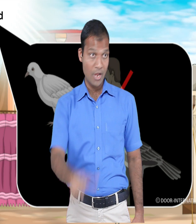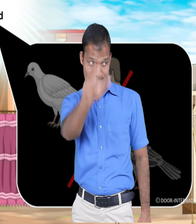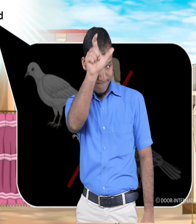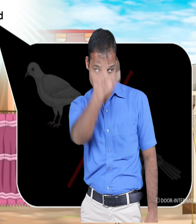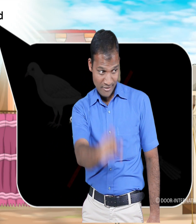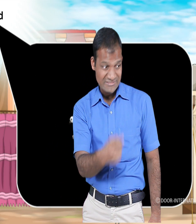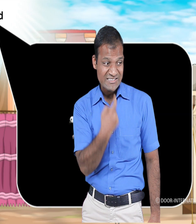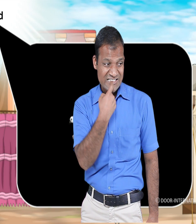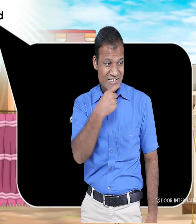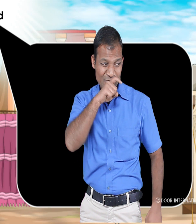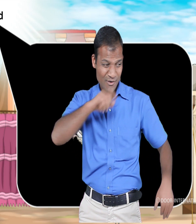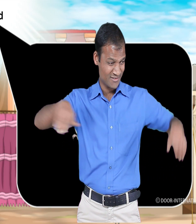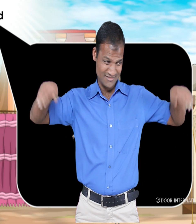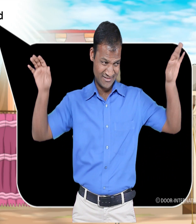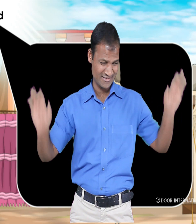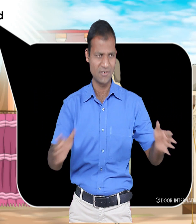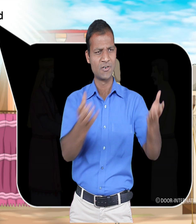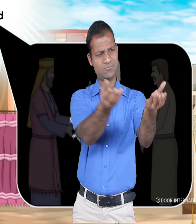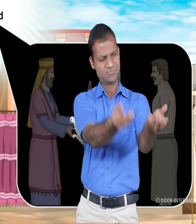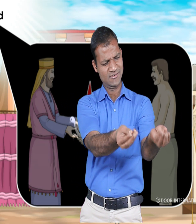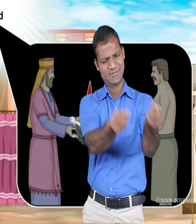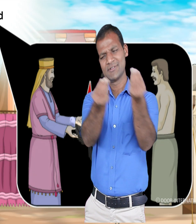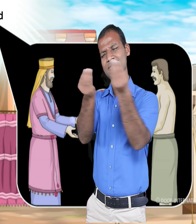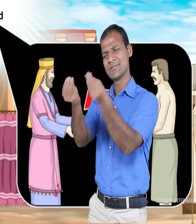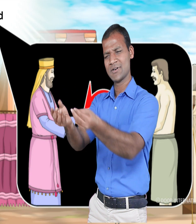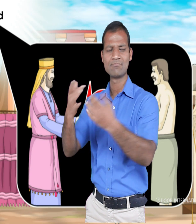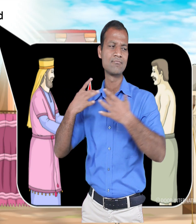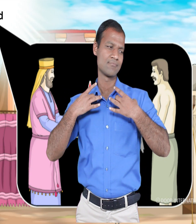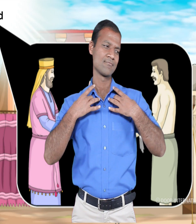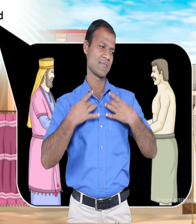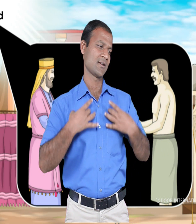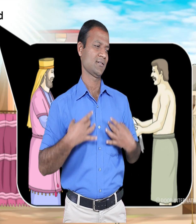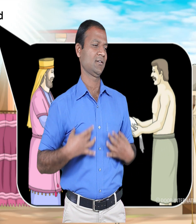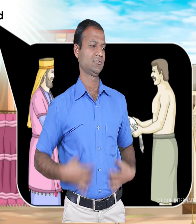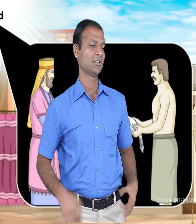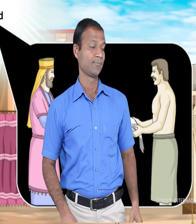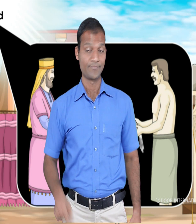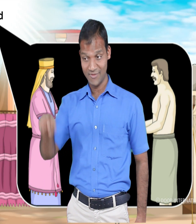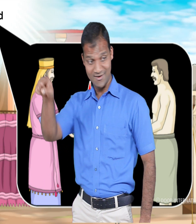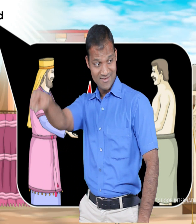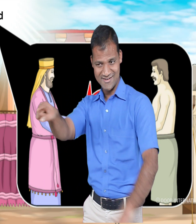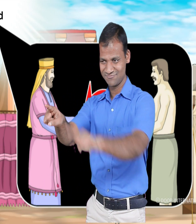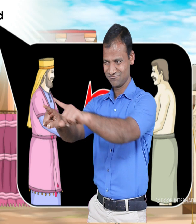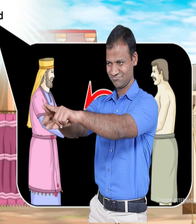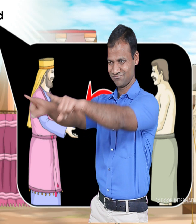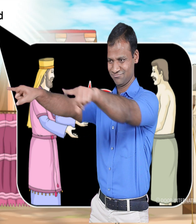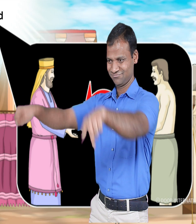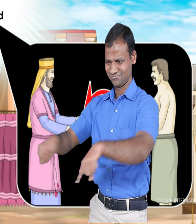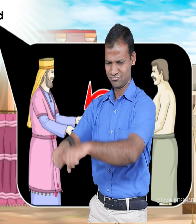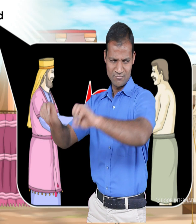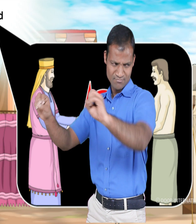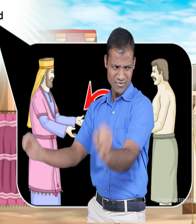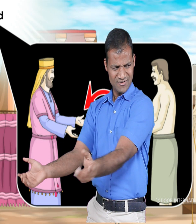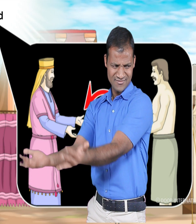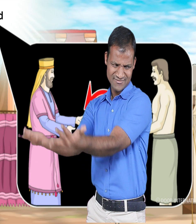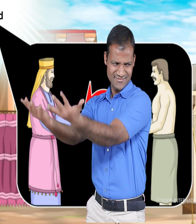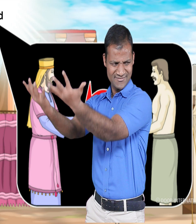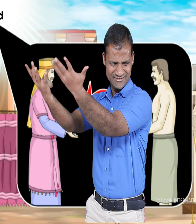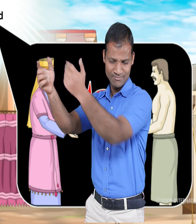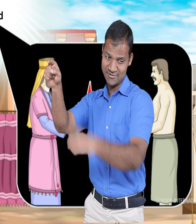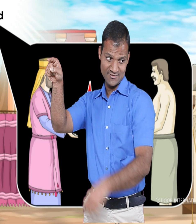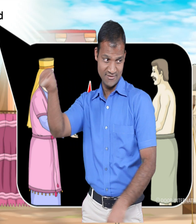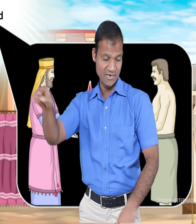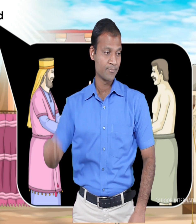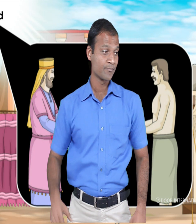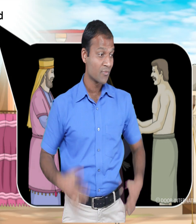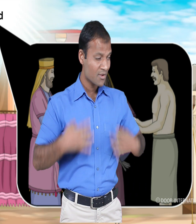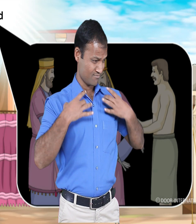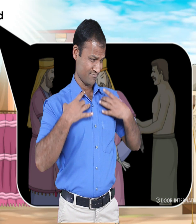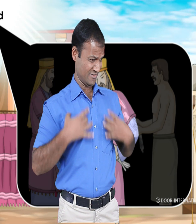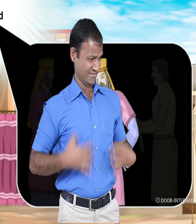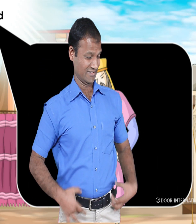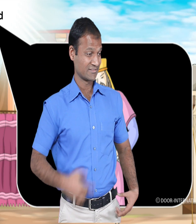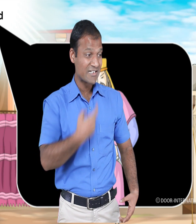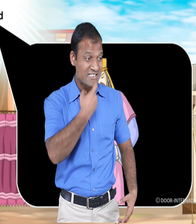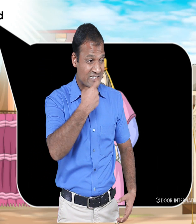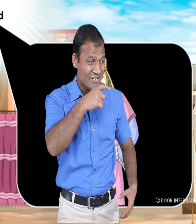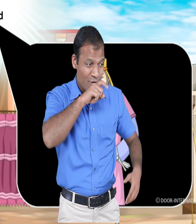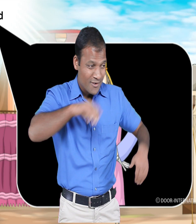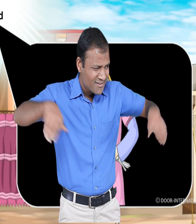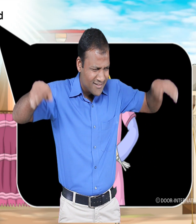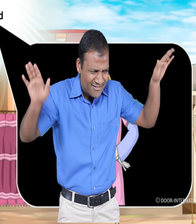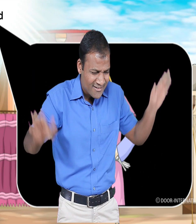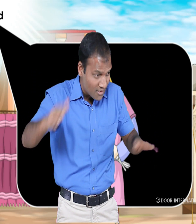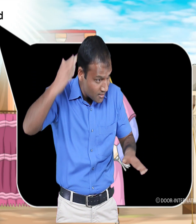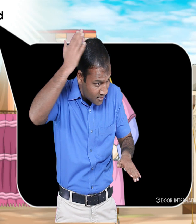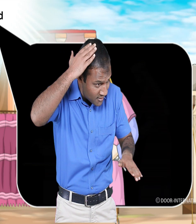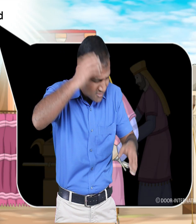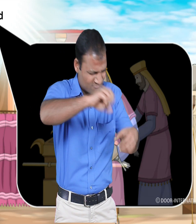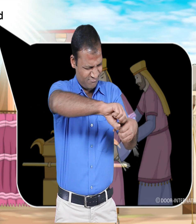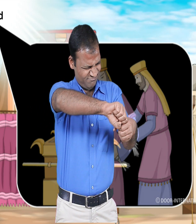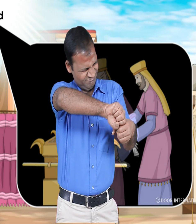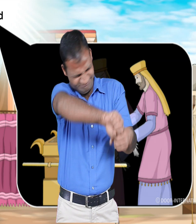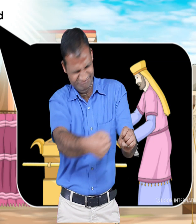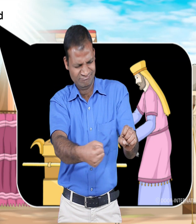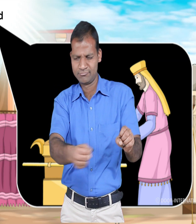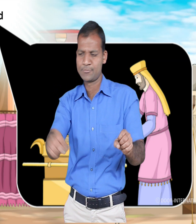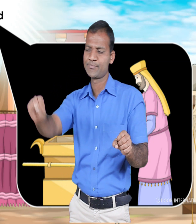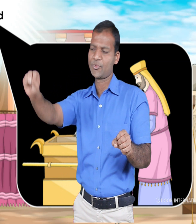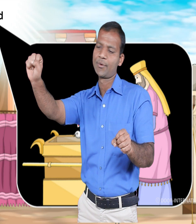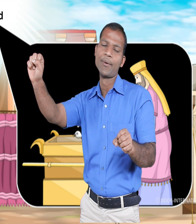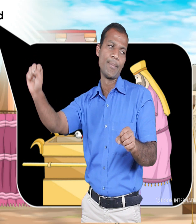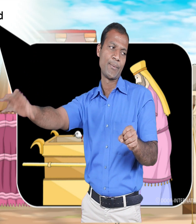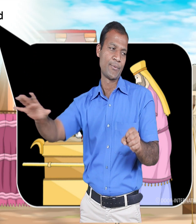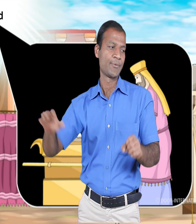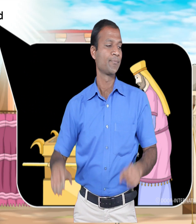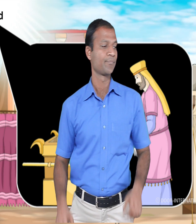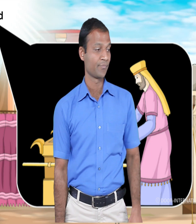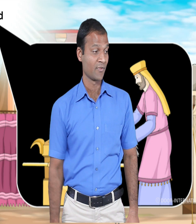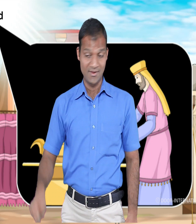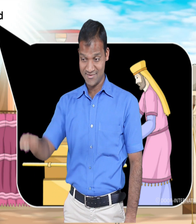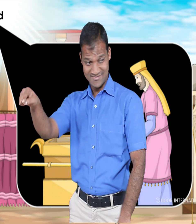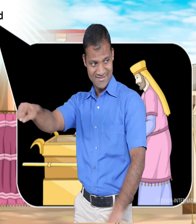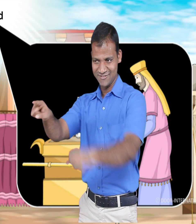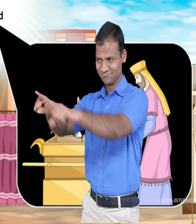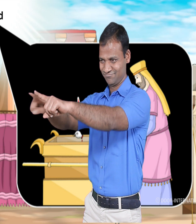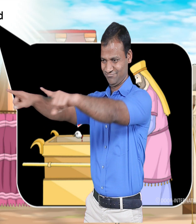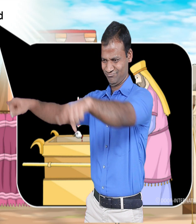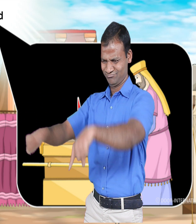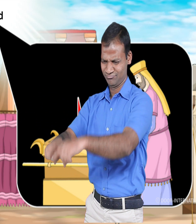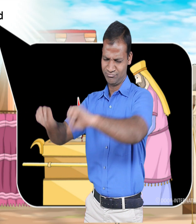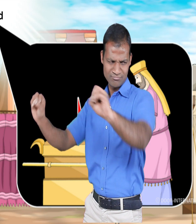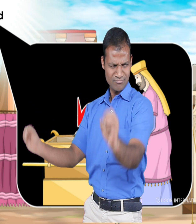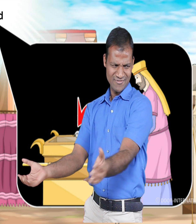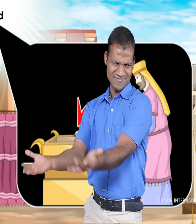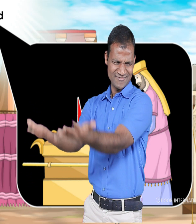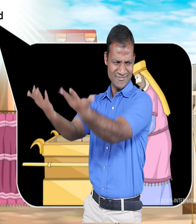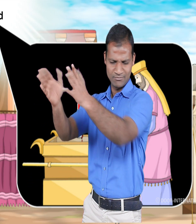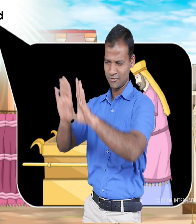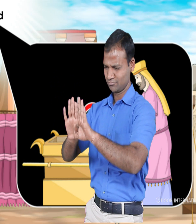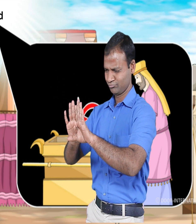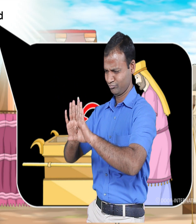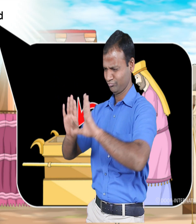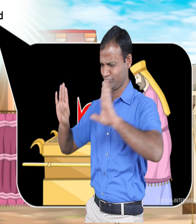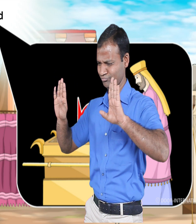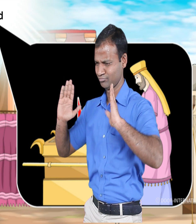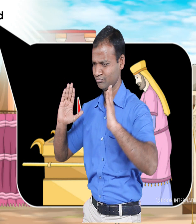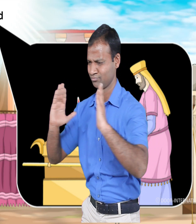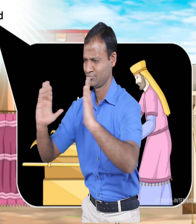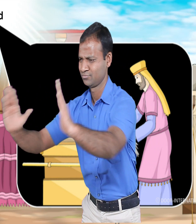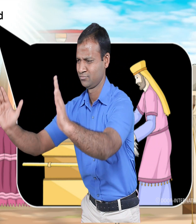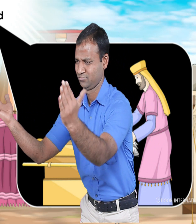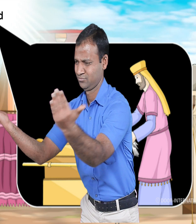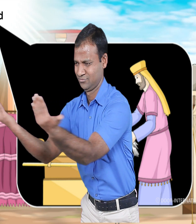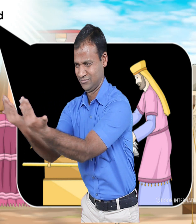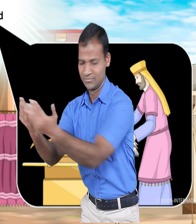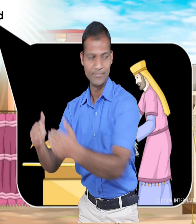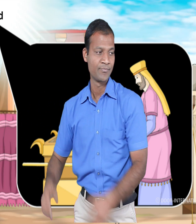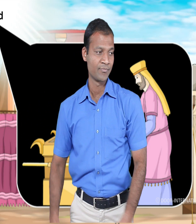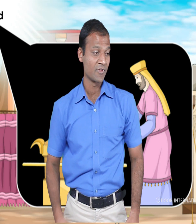Then the priest shall bring it to the altar, twist off its head, and burn it on the altar;